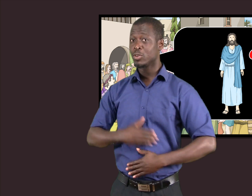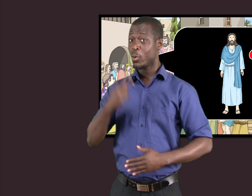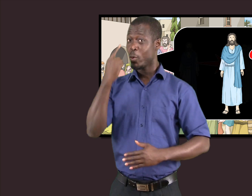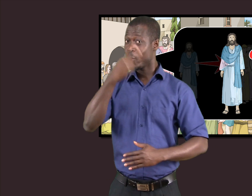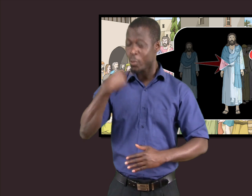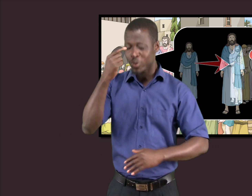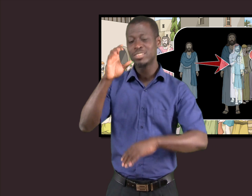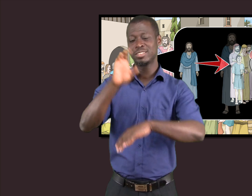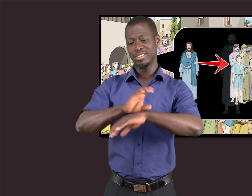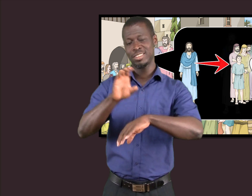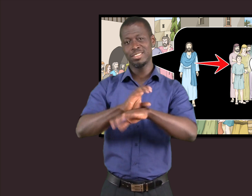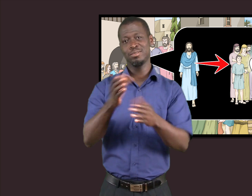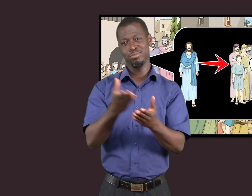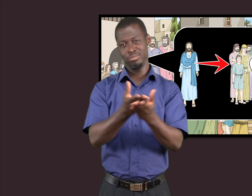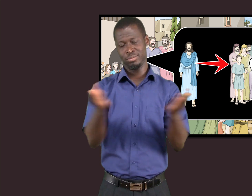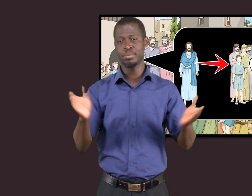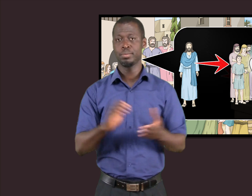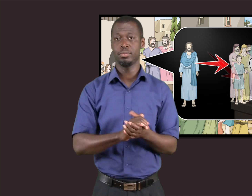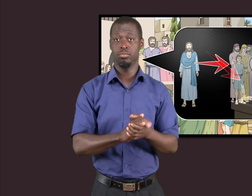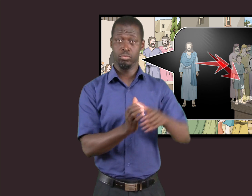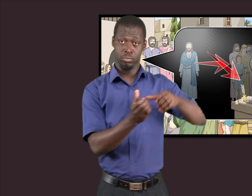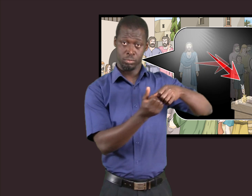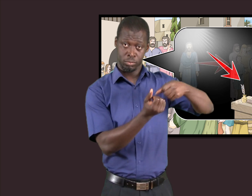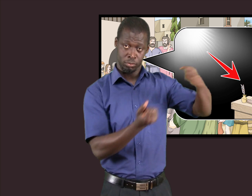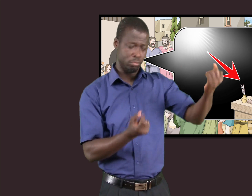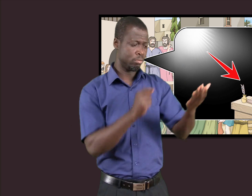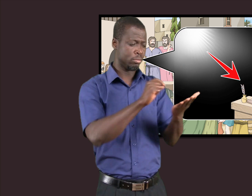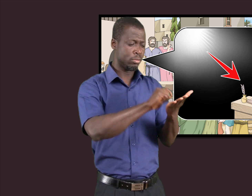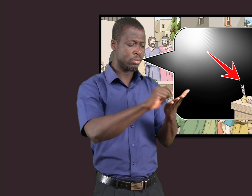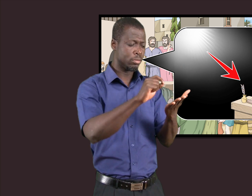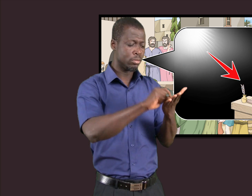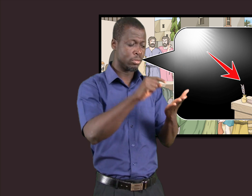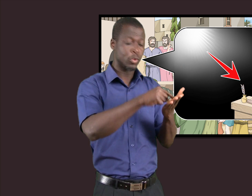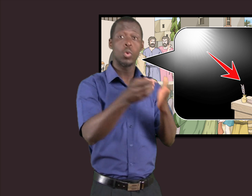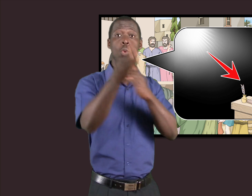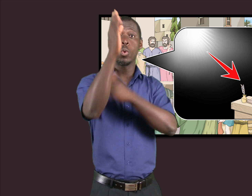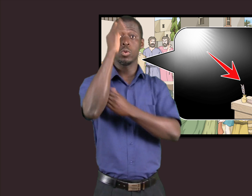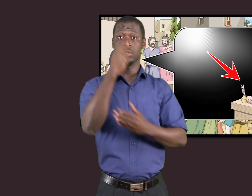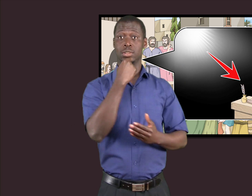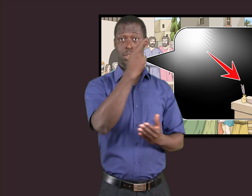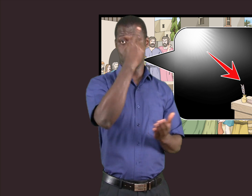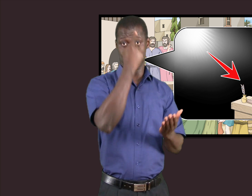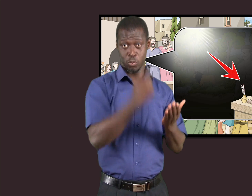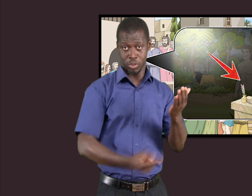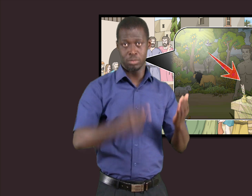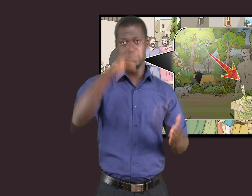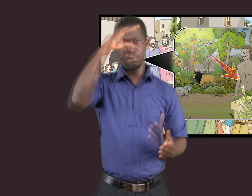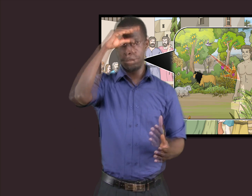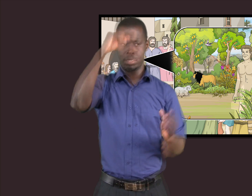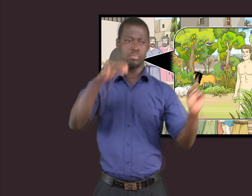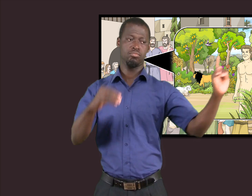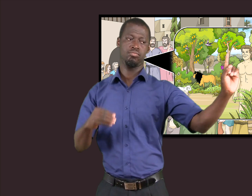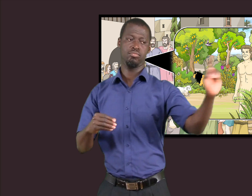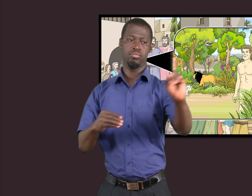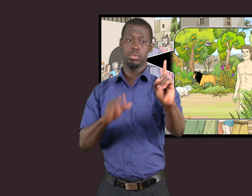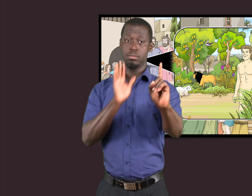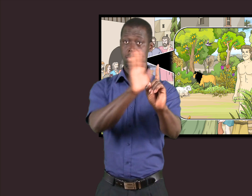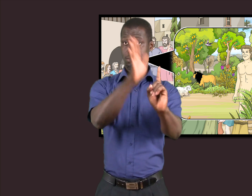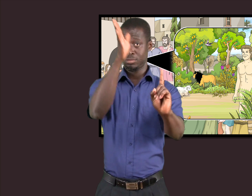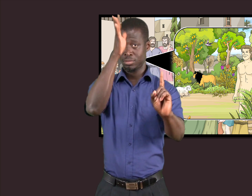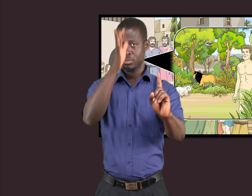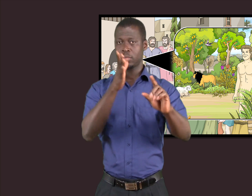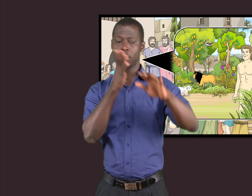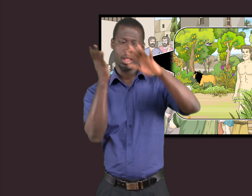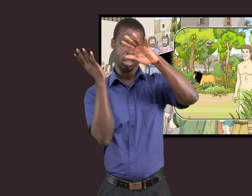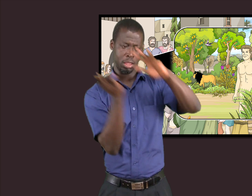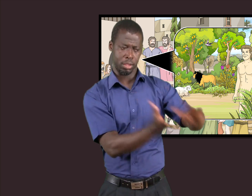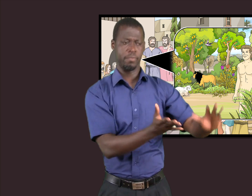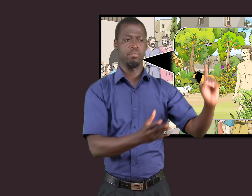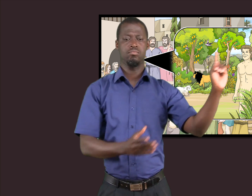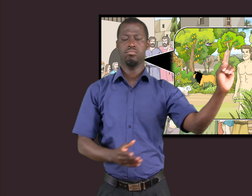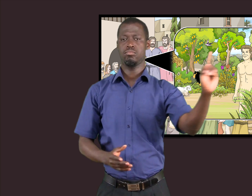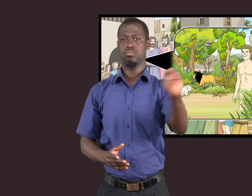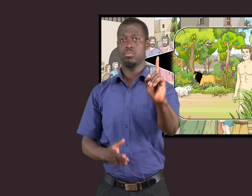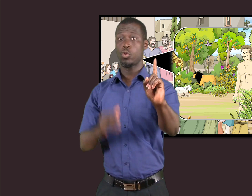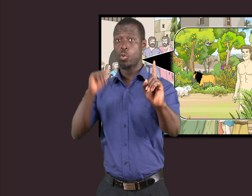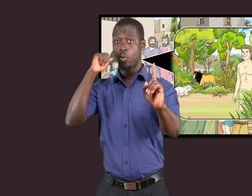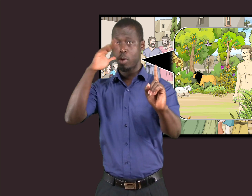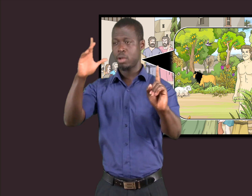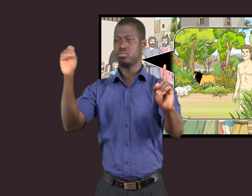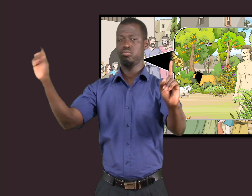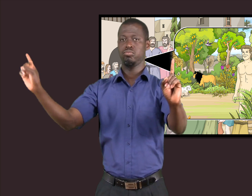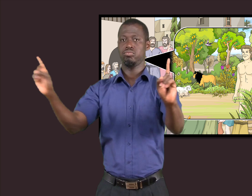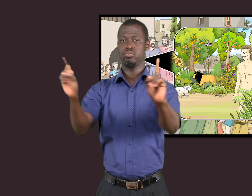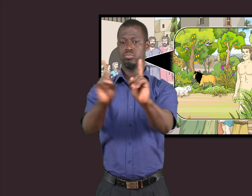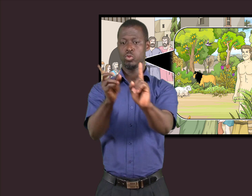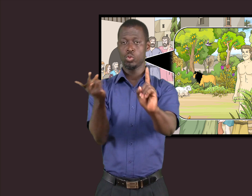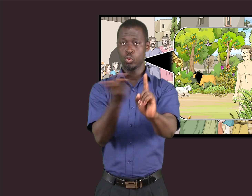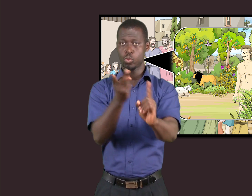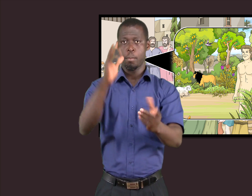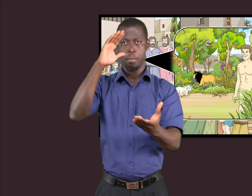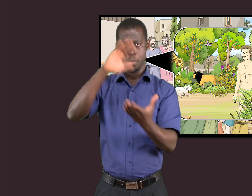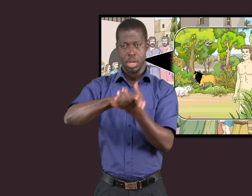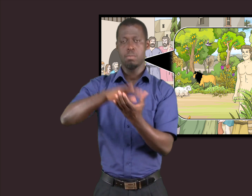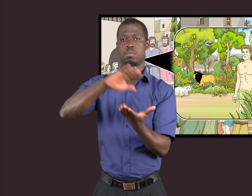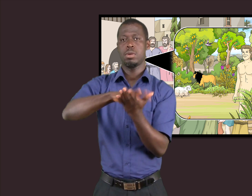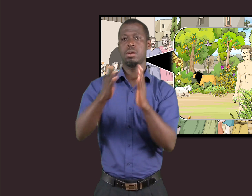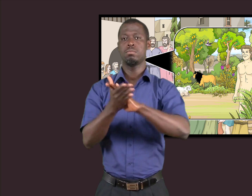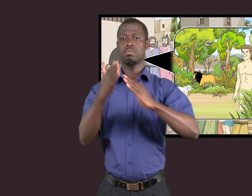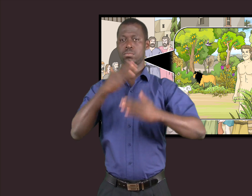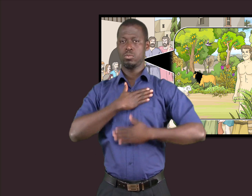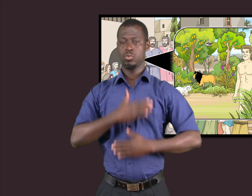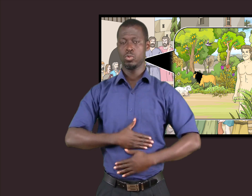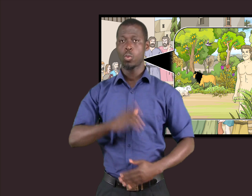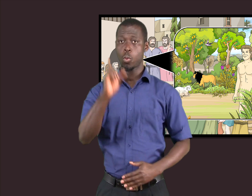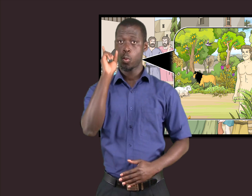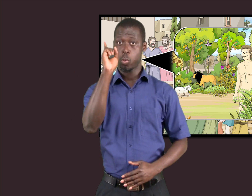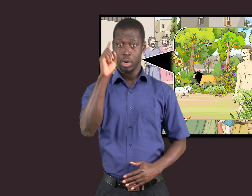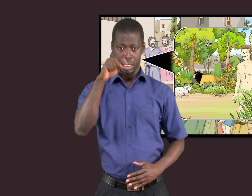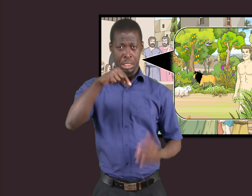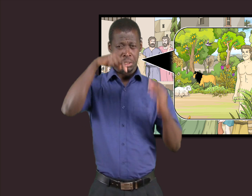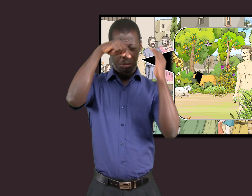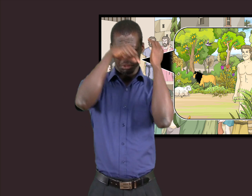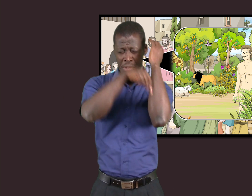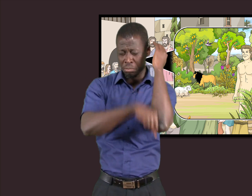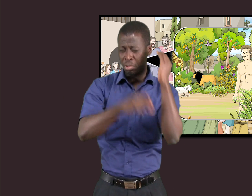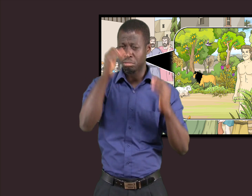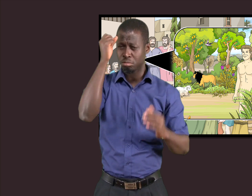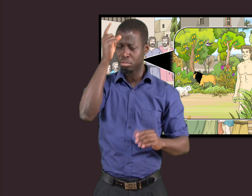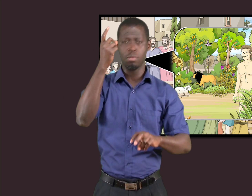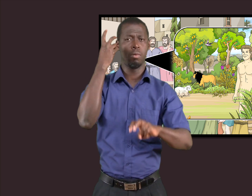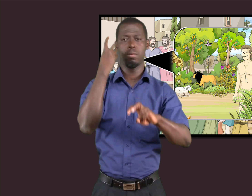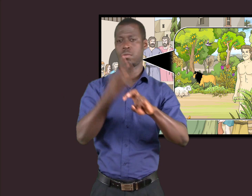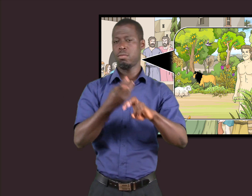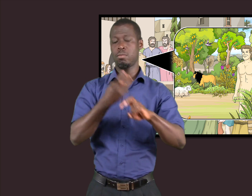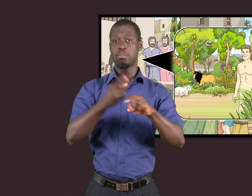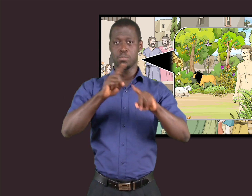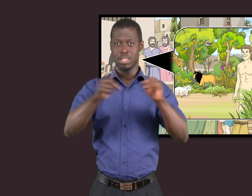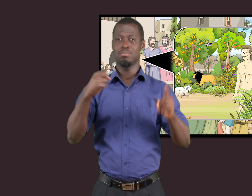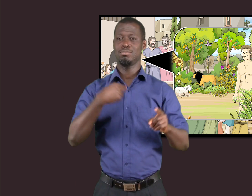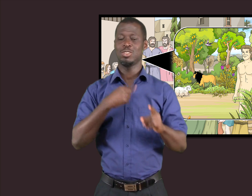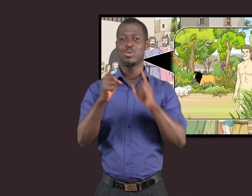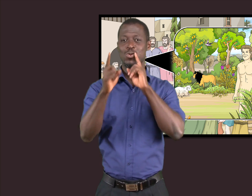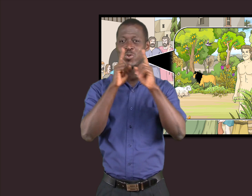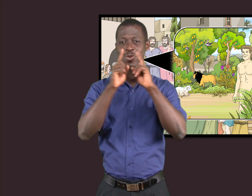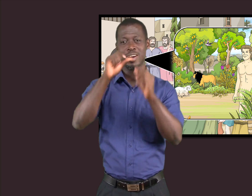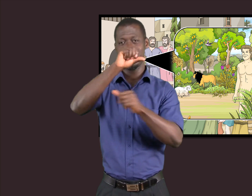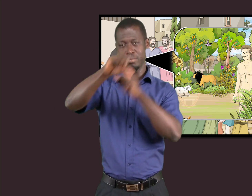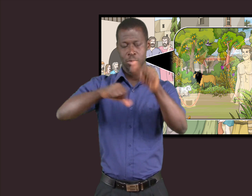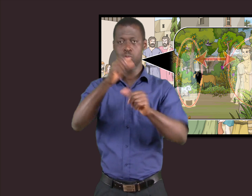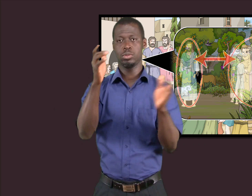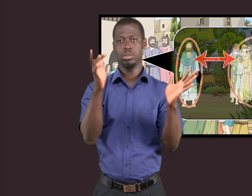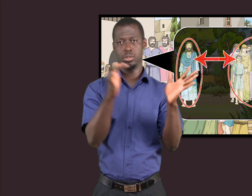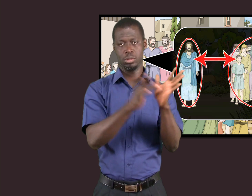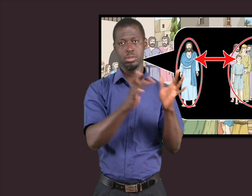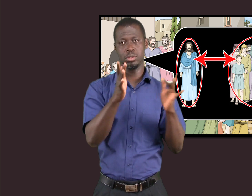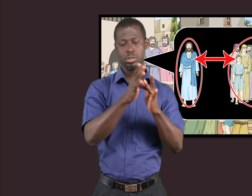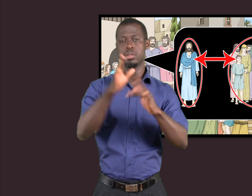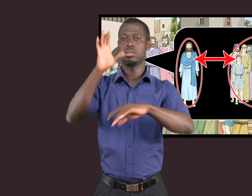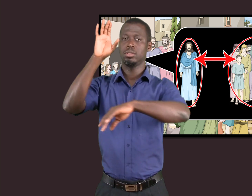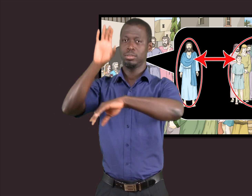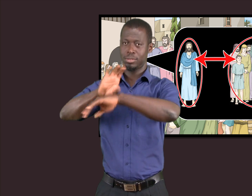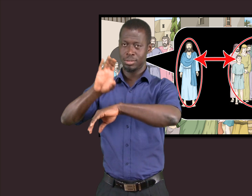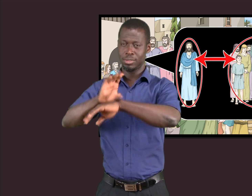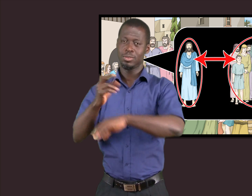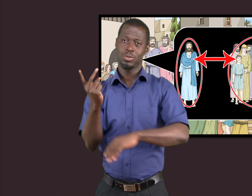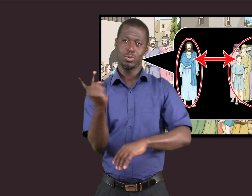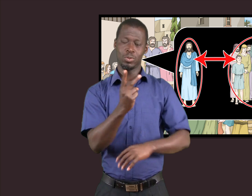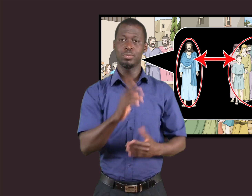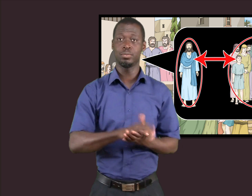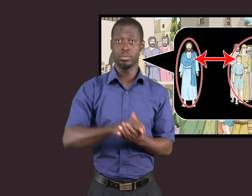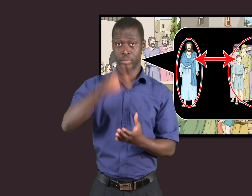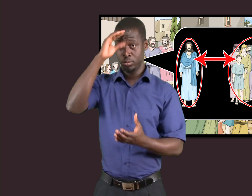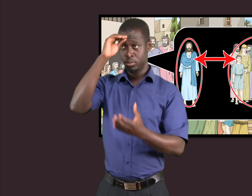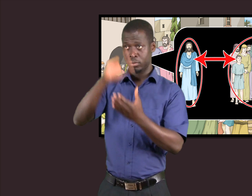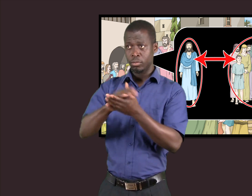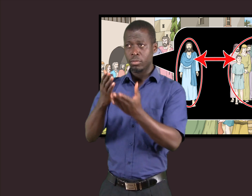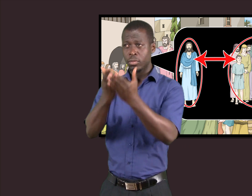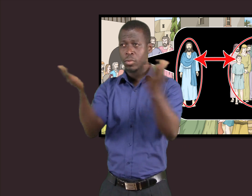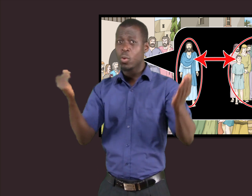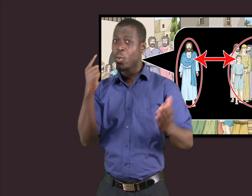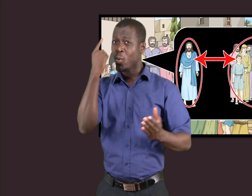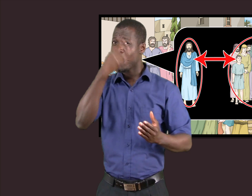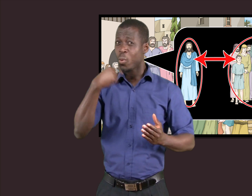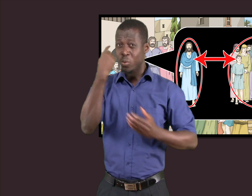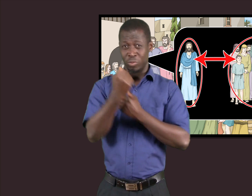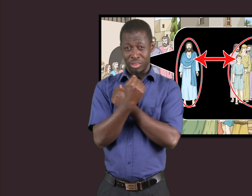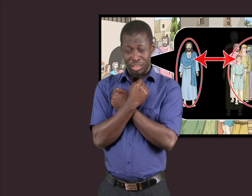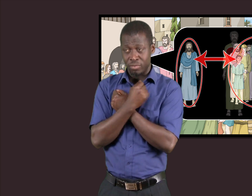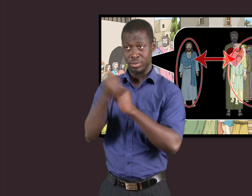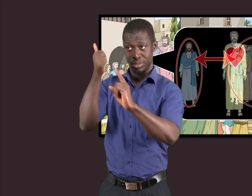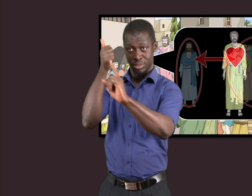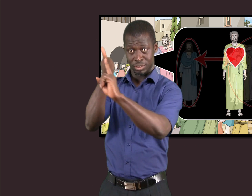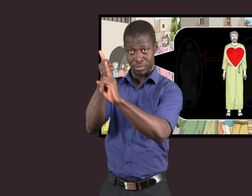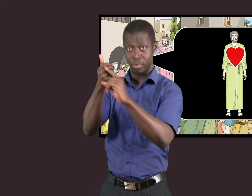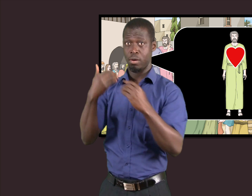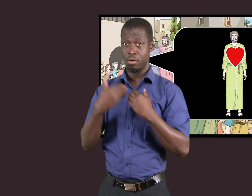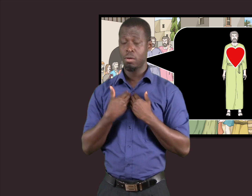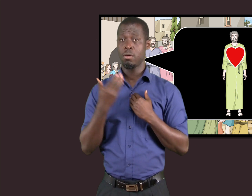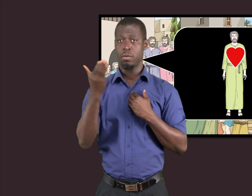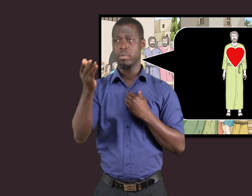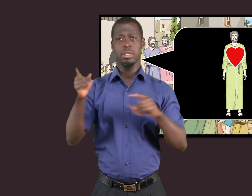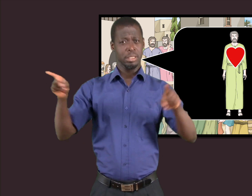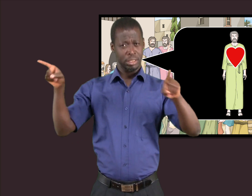“For this reason a man will leave his father and mother and be united to his wife, and the two will become one flesh.” This mystery is profound, but I am speaking about Christ and the church.